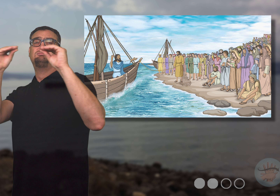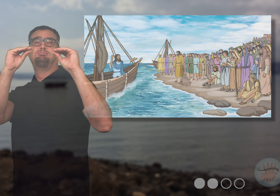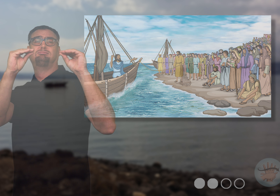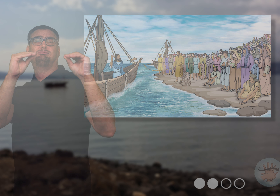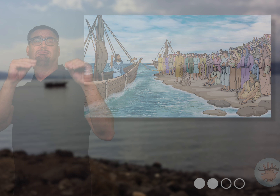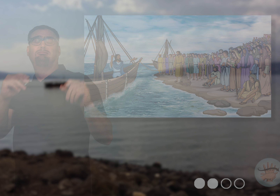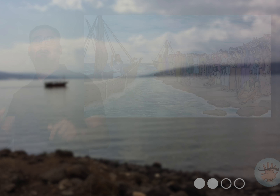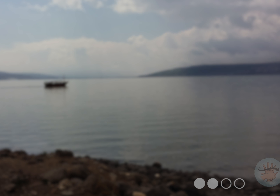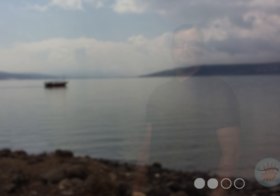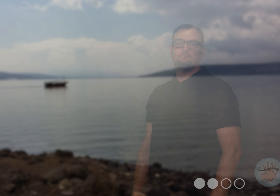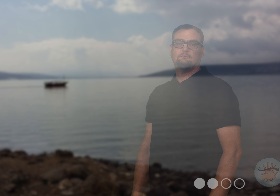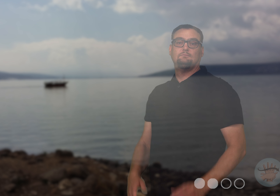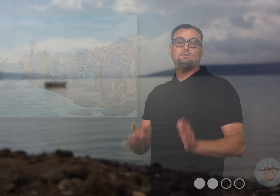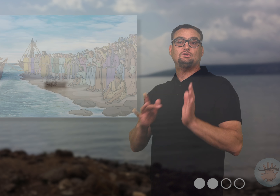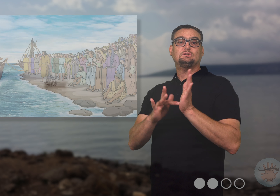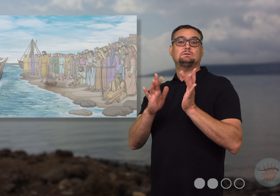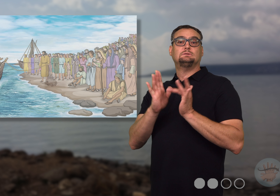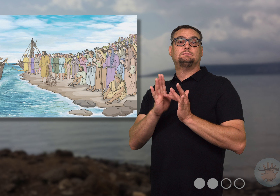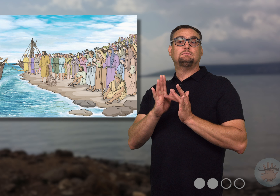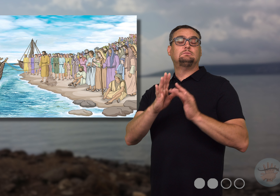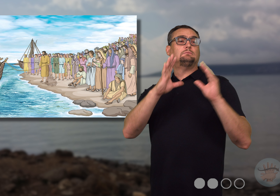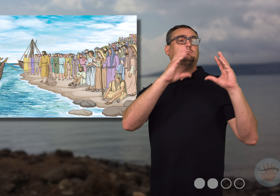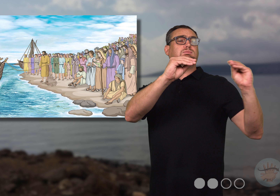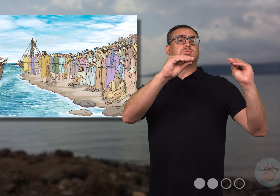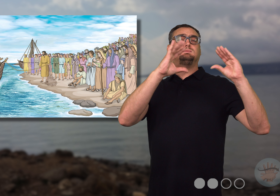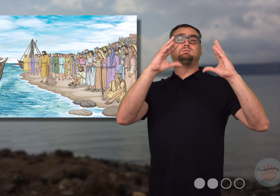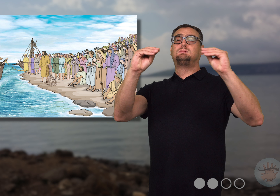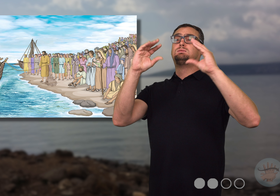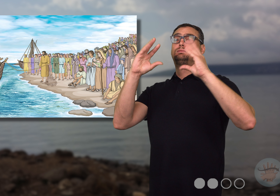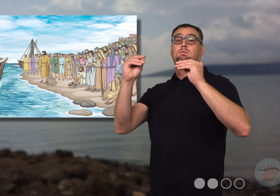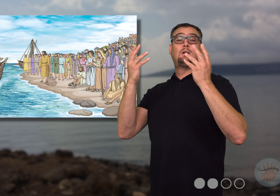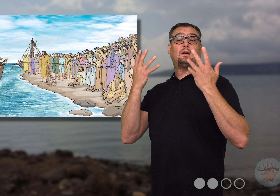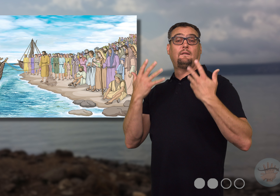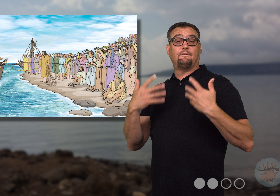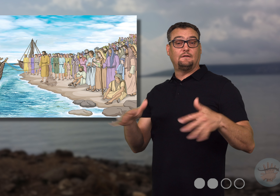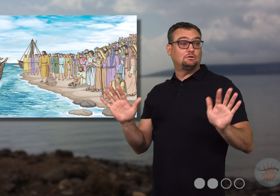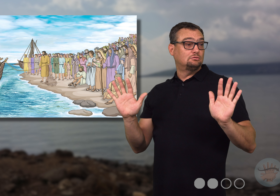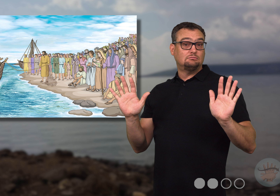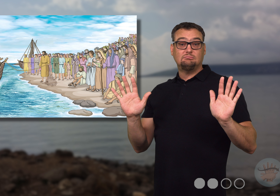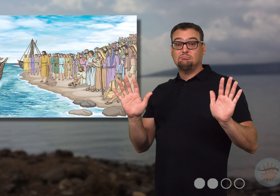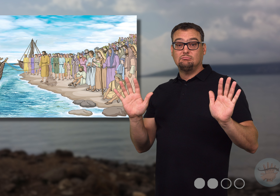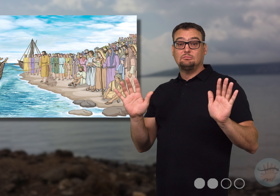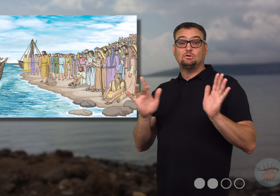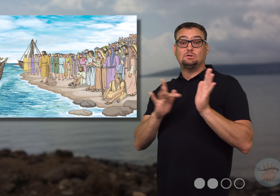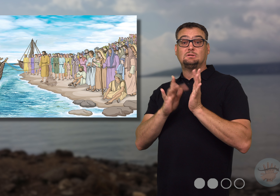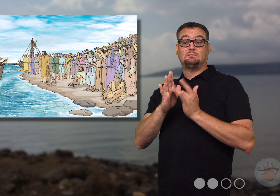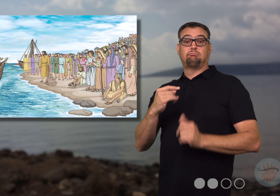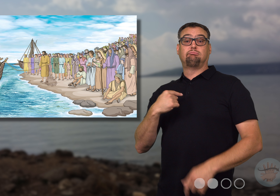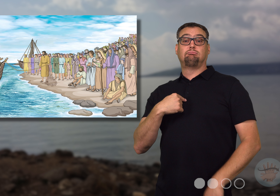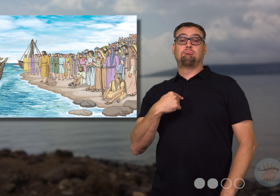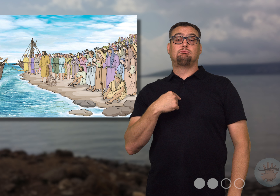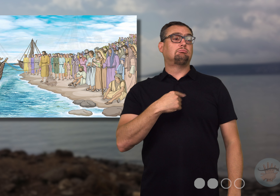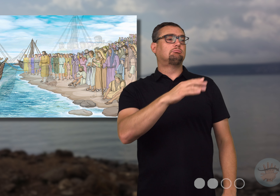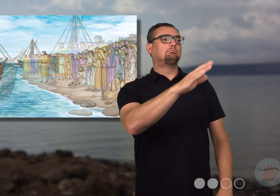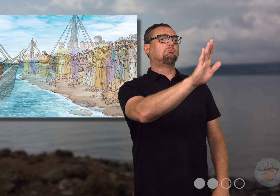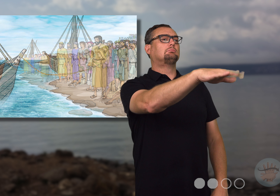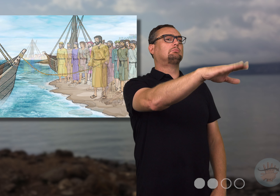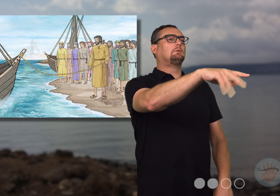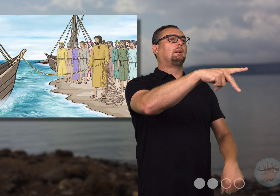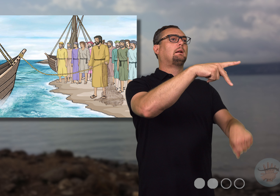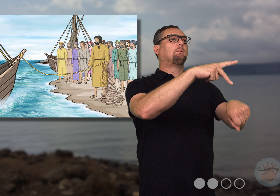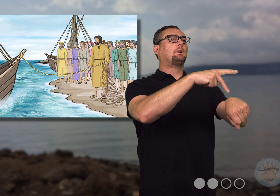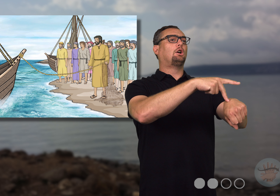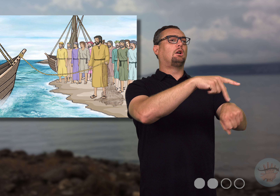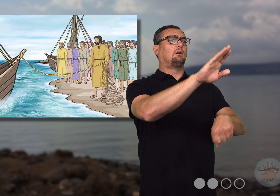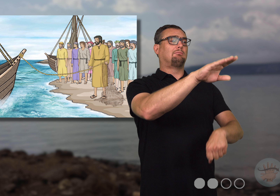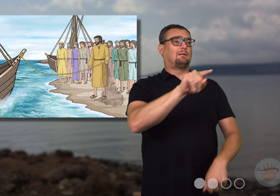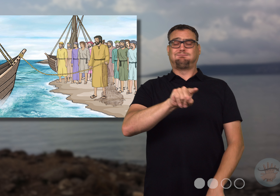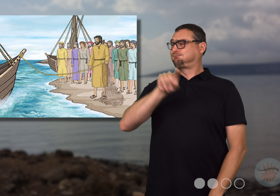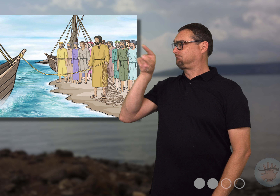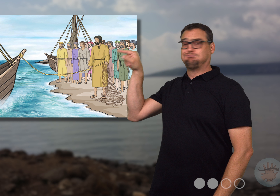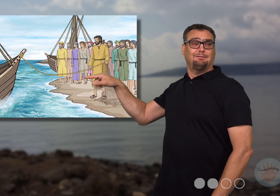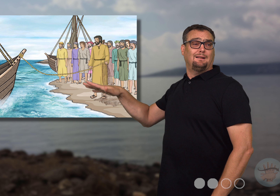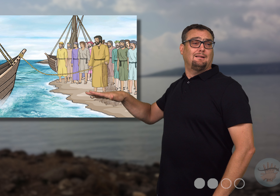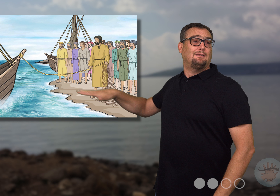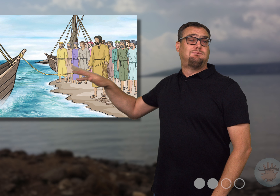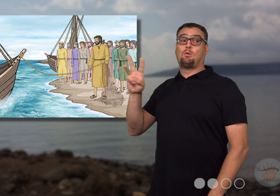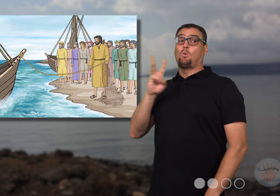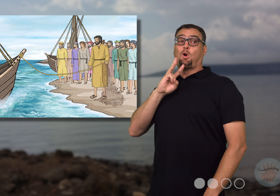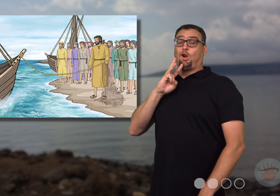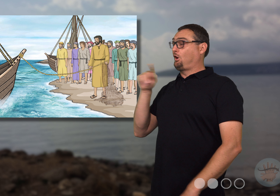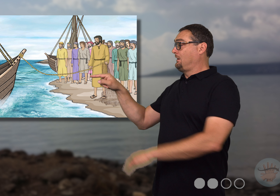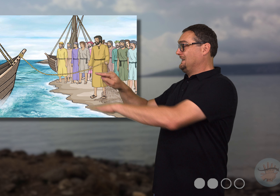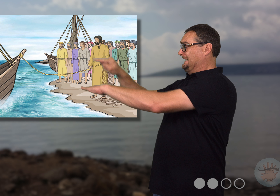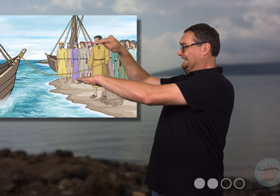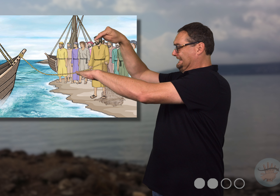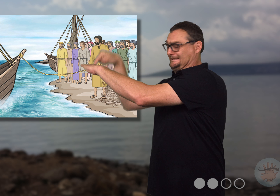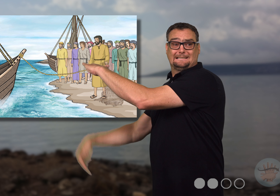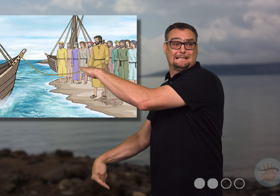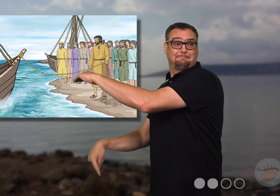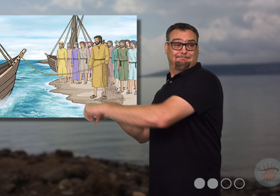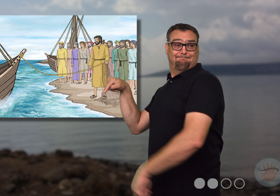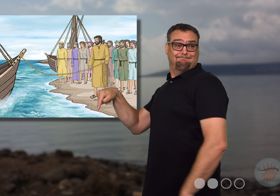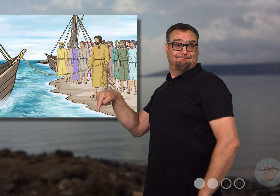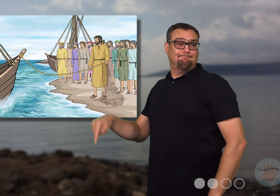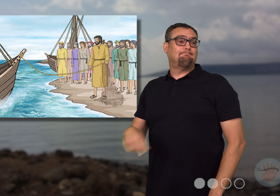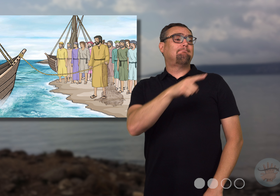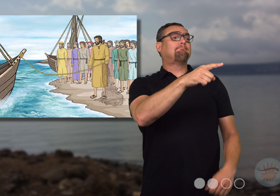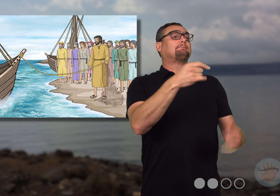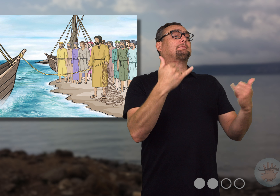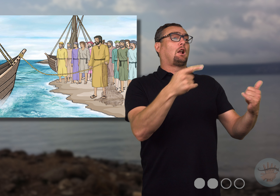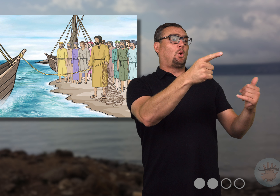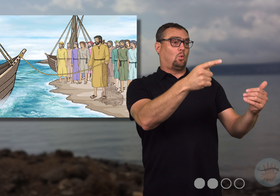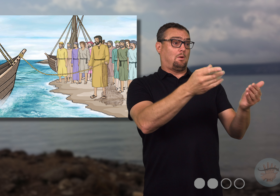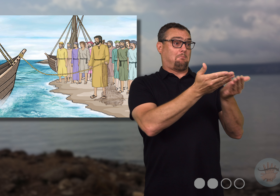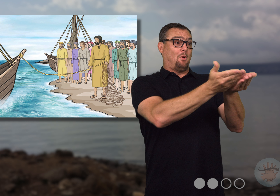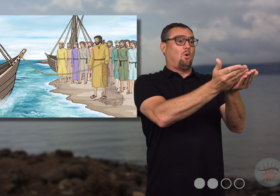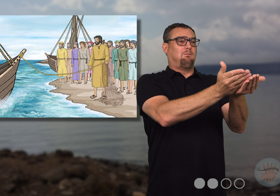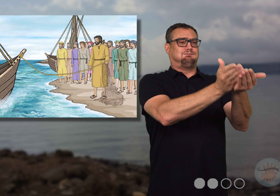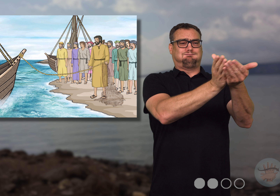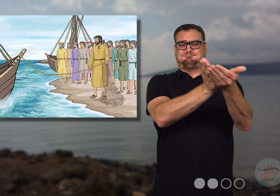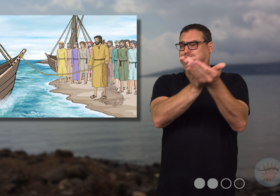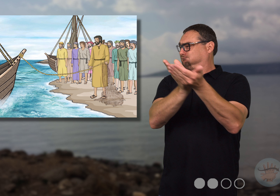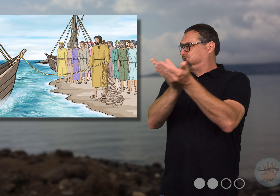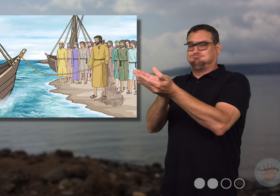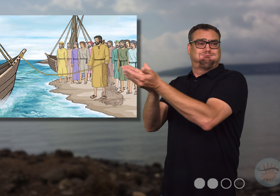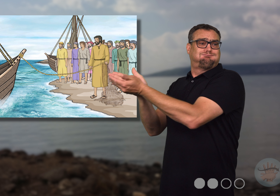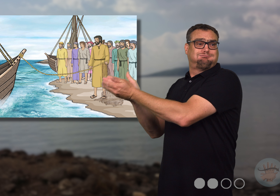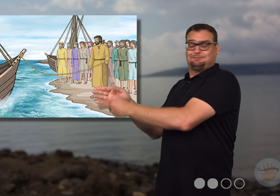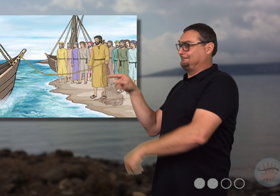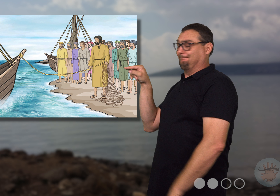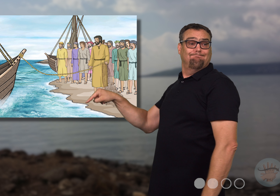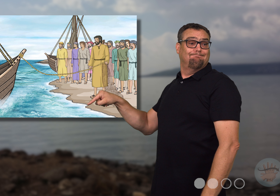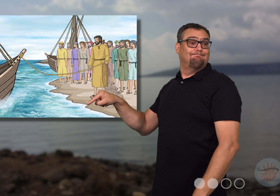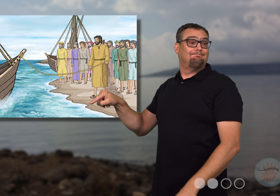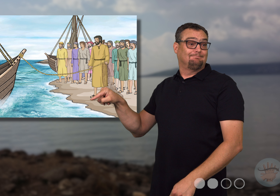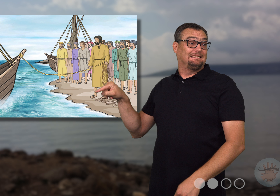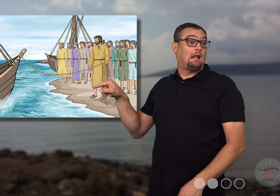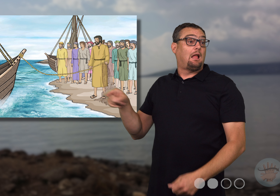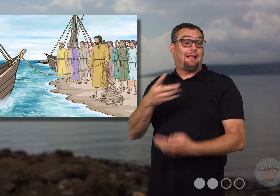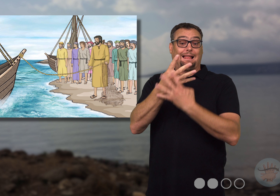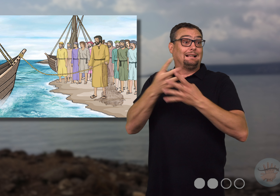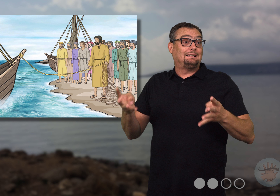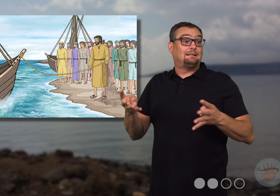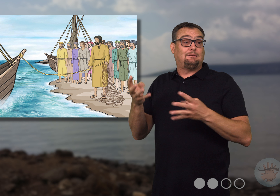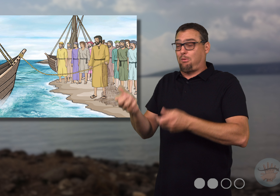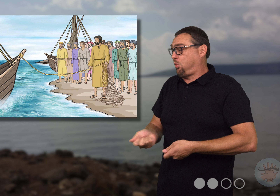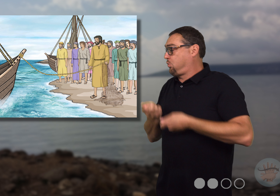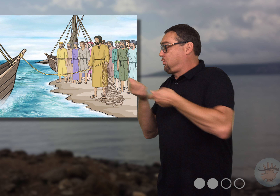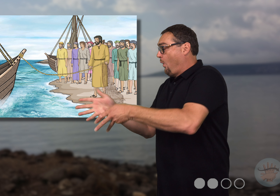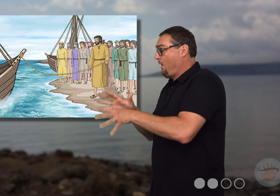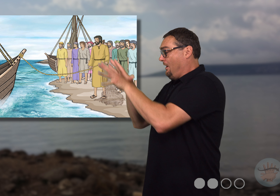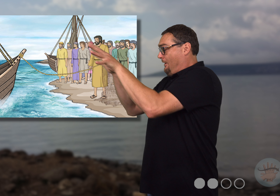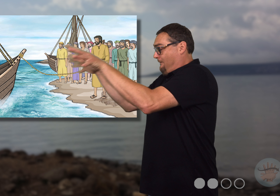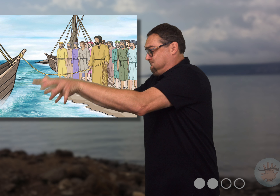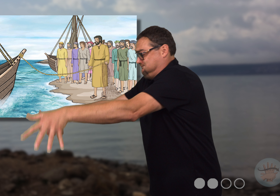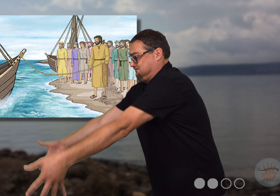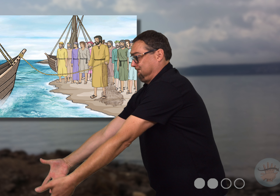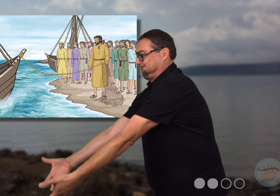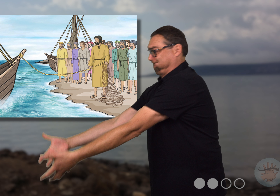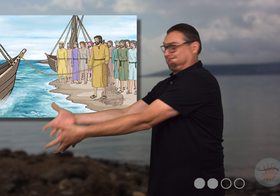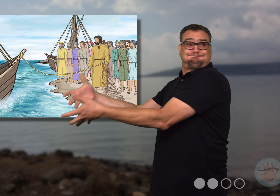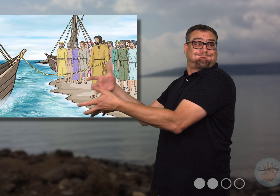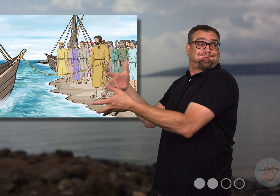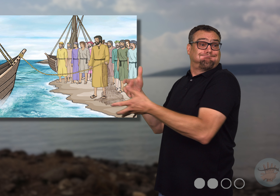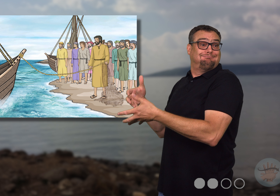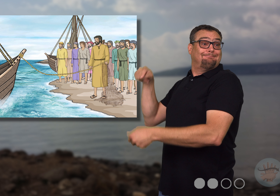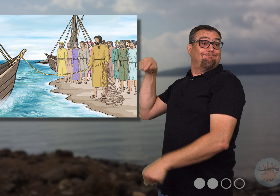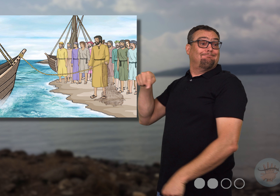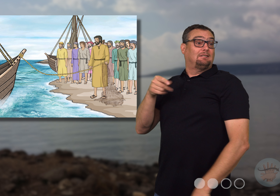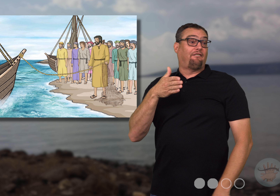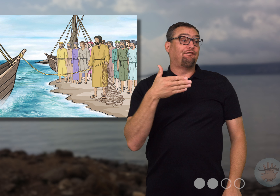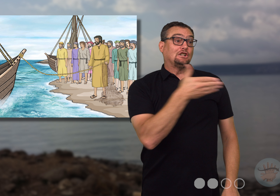When Jesus had finished speaking, He said to Simon, “Put out into deep water and let down your nets for a catch.” “Master,” Simon replied, “we have worked hard all night without catching anything. But because You say so, I will let down the nets.” When they had done so, they caught such a large number of fish that their nets began to tear. So they signaled to their partners in the other boat to come and help them, and they came and filled both boats so full that they began to sink. When Simon Peter saw this, he fell at Jesus’ knees. “Go away from me, Lord,” he said, “for I am a sinful man.” For he and his companions were astonished at the catch of fish they had taken, and so were his partners James and John, the sons of Zebedee. “Do not be afraid,” Jesus said to Simon. “From now on you will catch men.” And when they had brought their boats ashore, they left everything and followed Him. While Jesus was in one of the towns, a man came along who was covered with leprosy. When he saw Jesus, he fell facedown and begged Him, “Lord, if You are willing, You can make me clean.” Jesus reached out His hand and touched the man. “I am willing,” He said. “Be clean!” And immediately the leprosy left him. “Do not tell anyone,” Jesus instructed him. “But go, show yourself to the priest and present the offering Moses prescribed for your cleansing, as a testimony to them.”